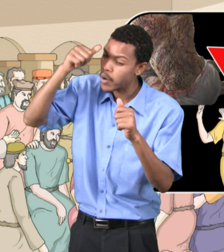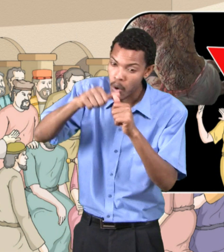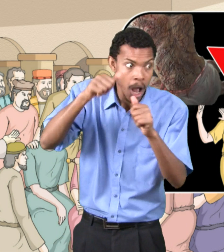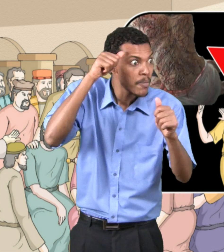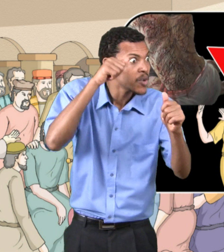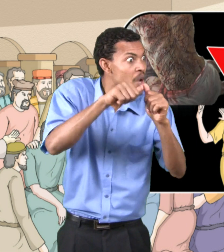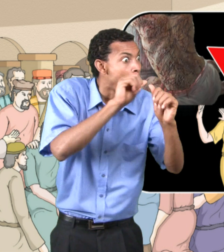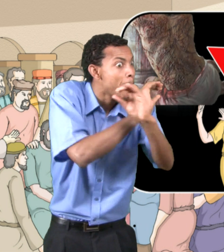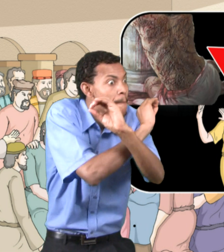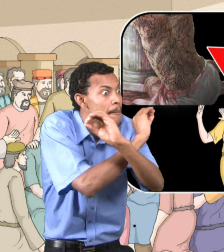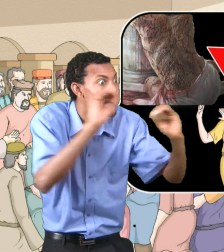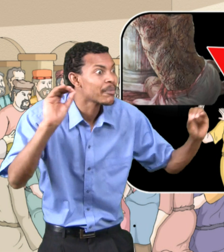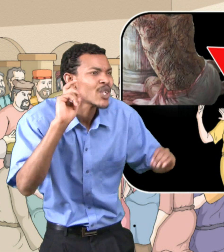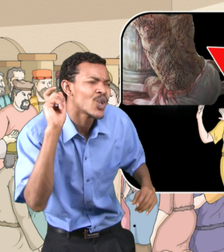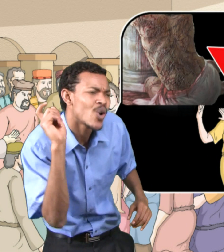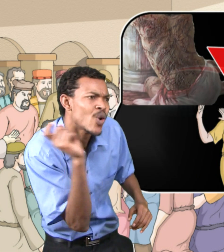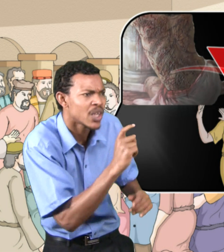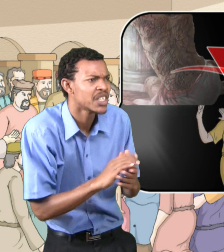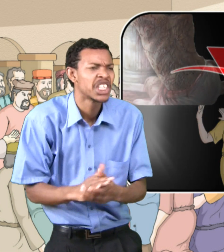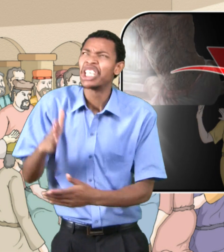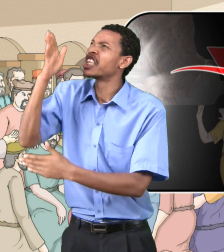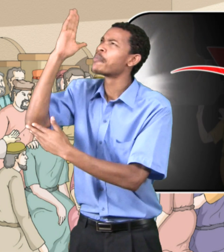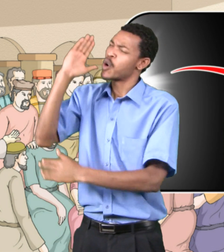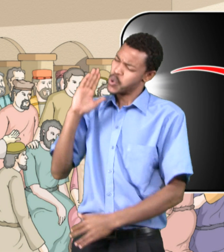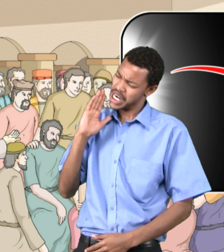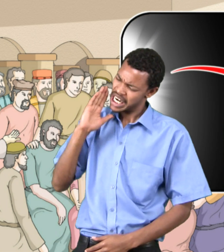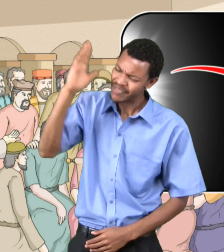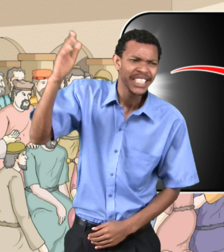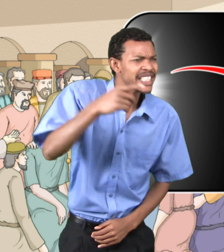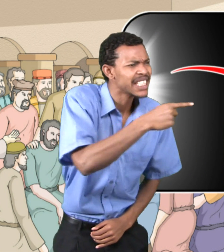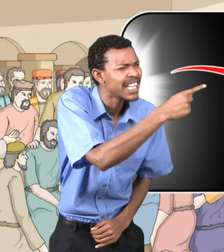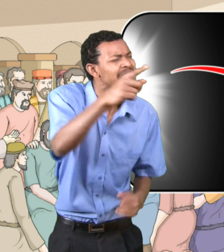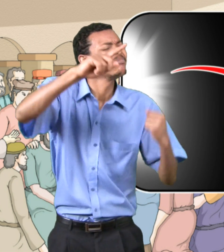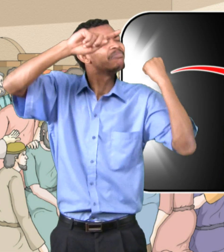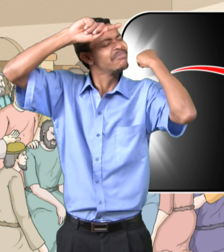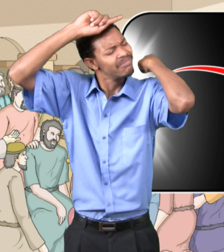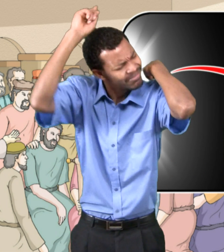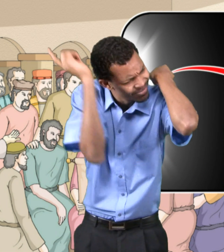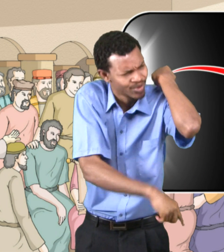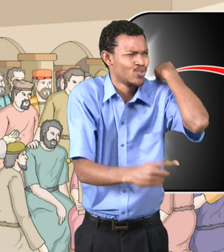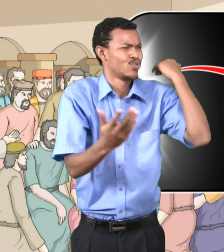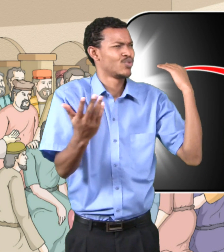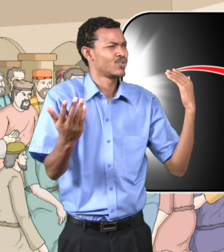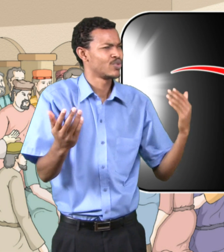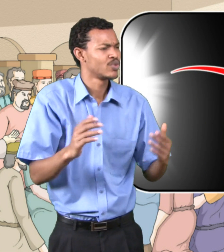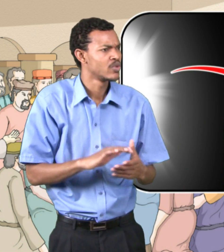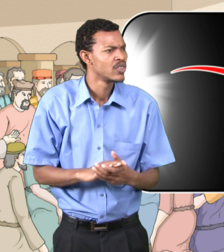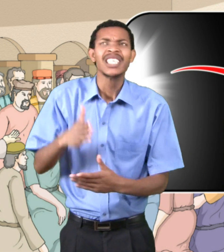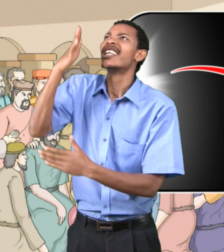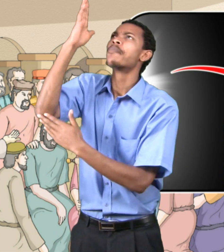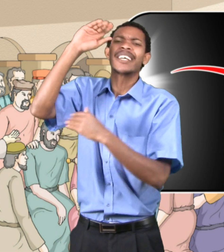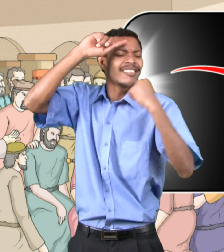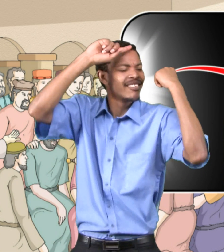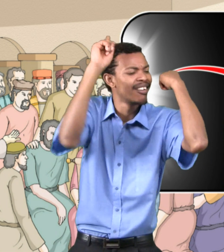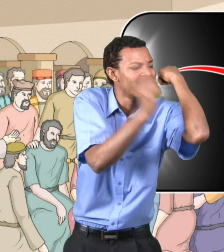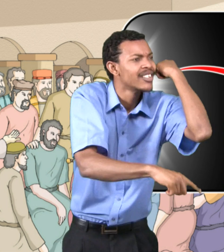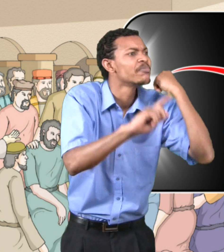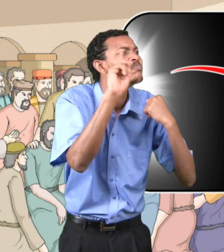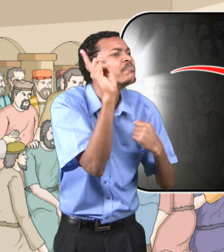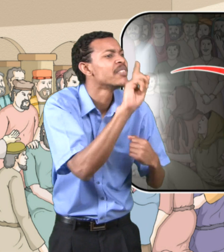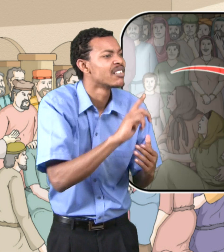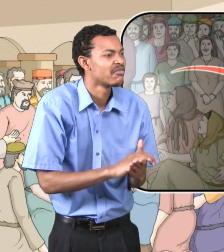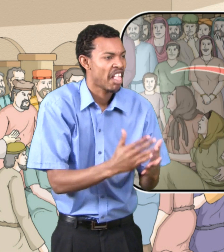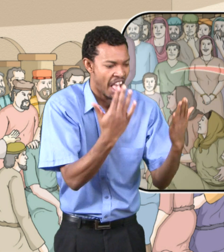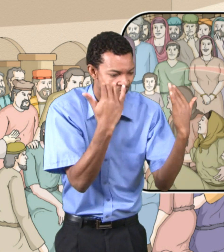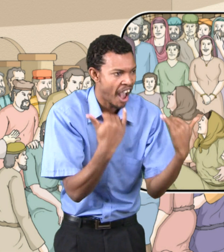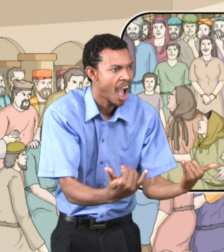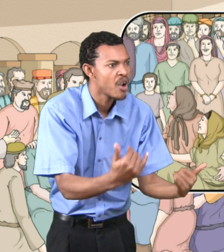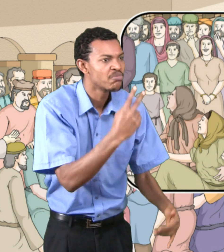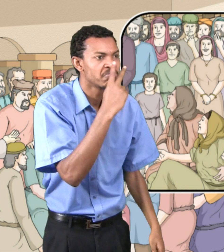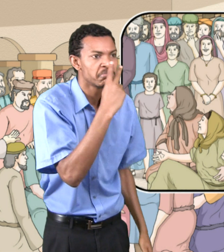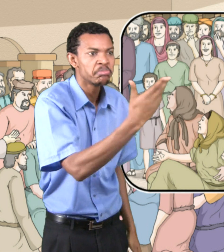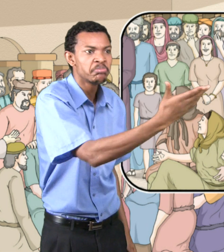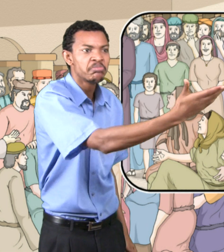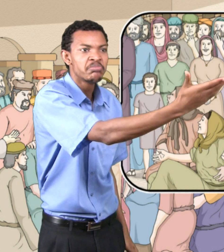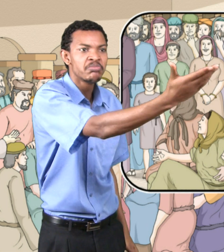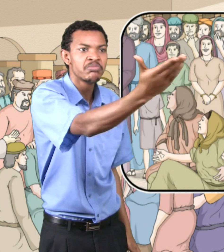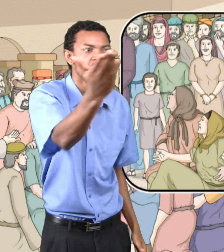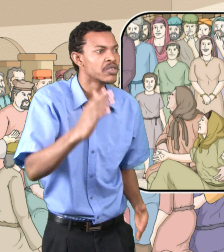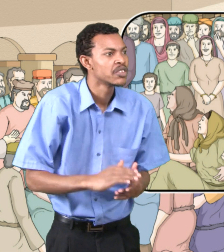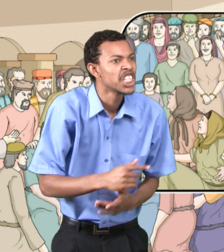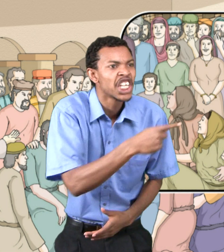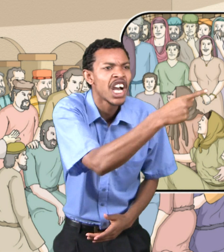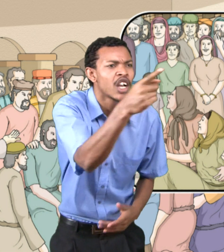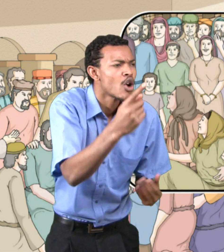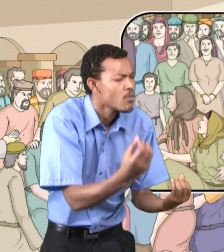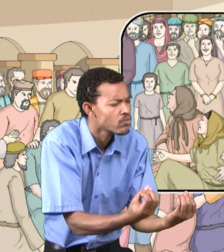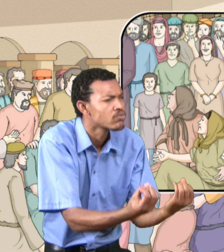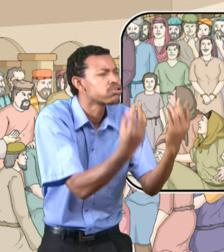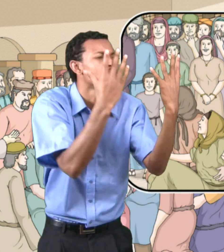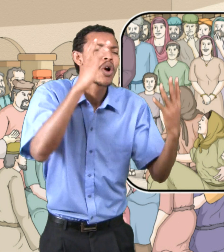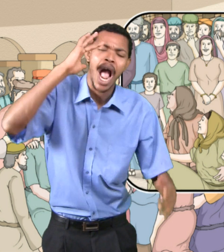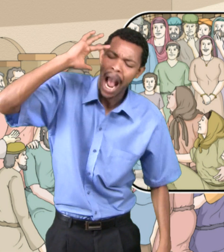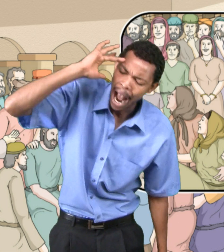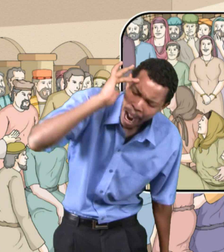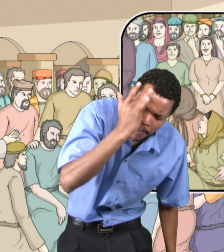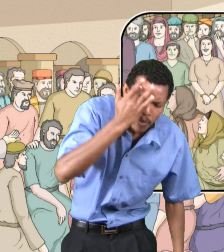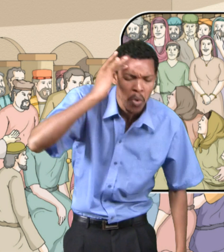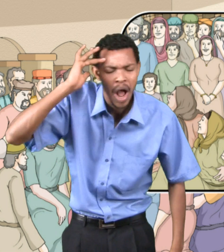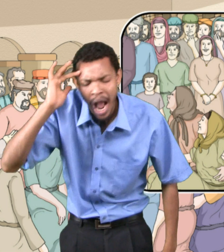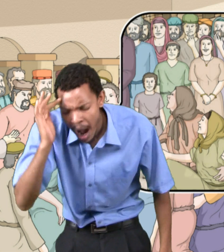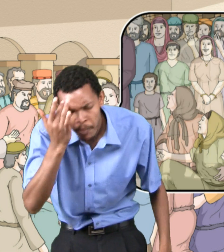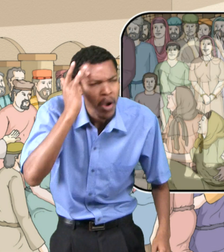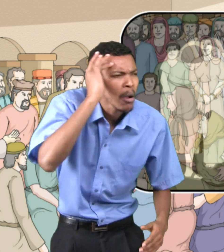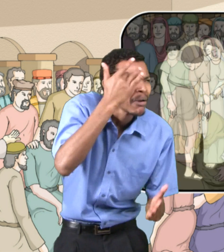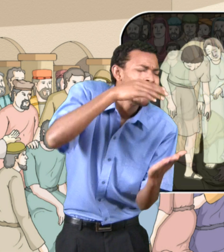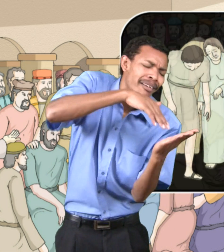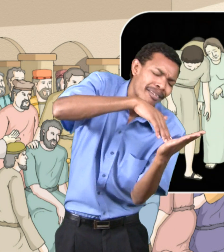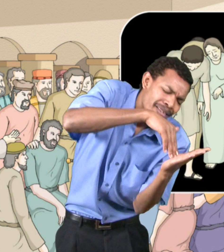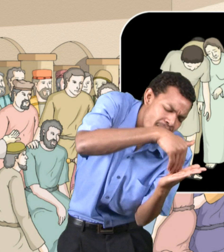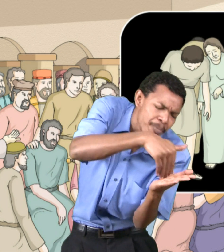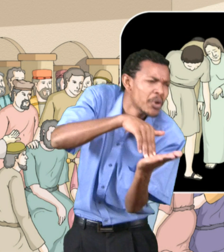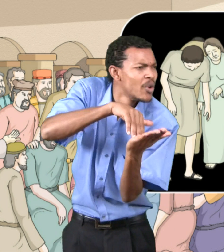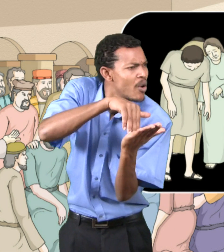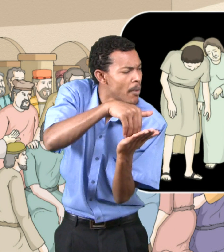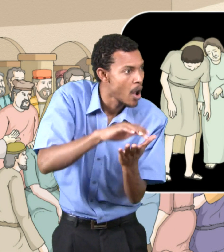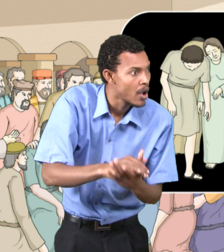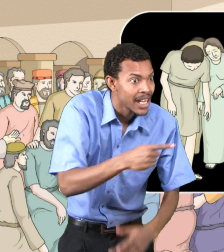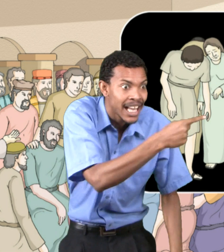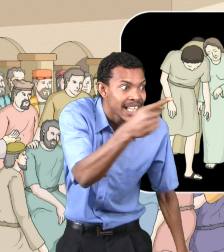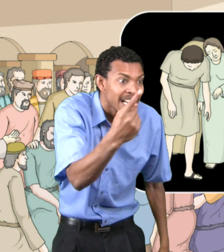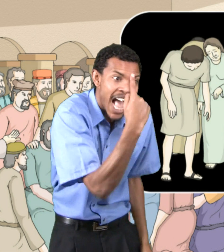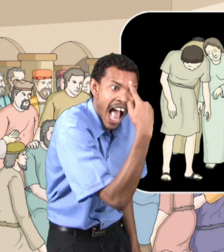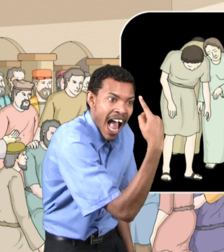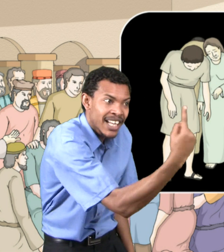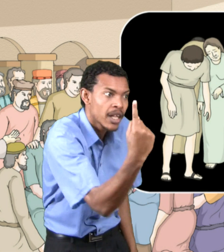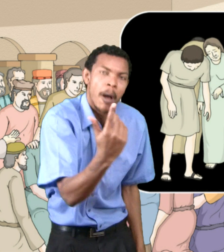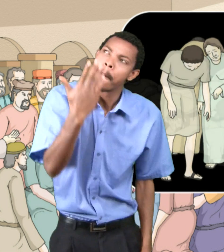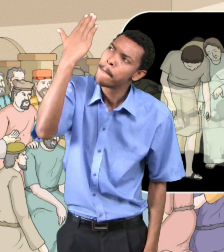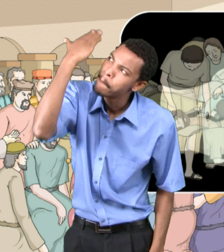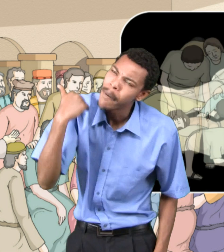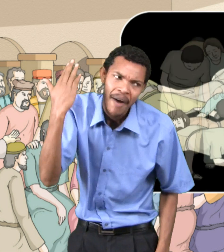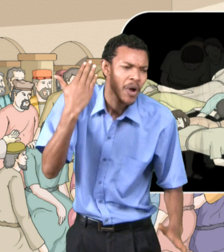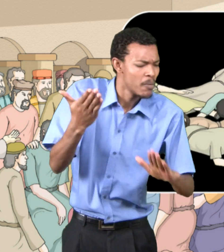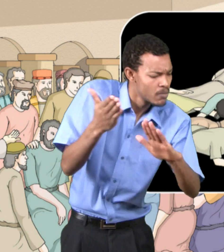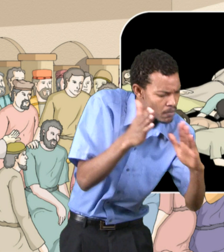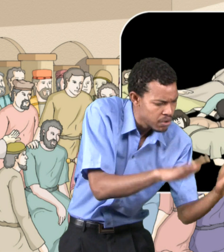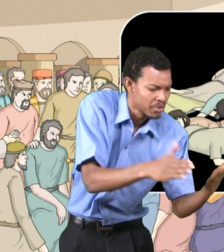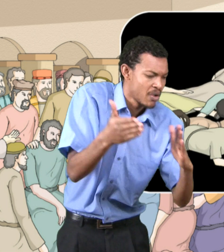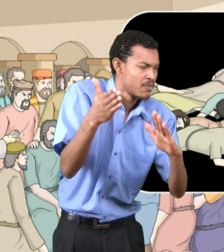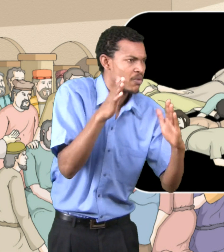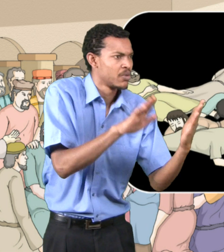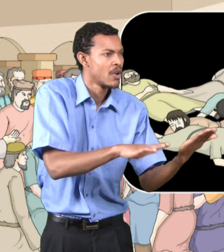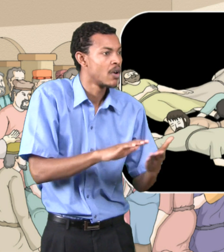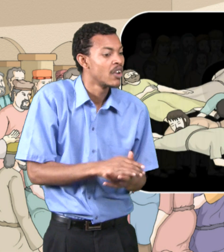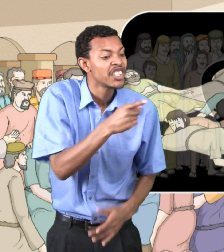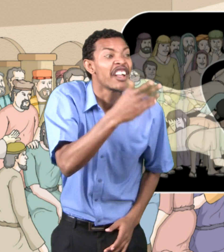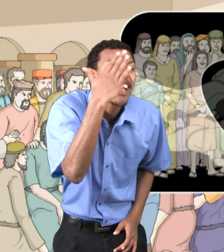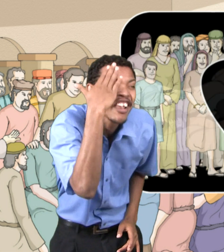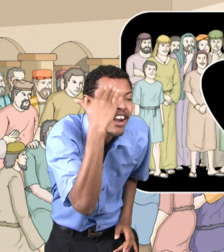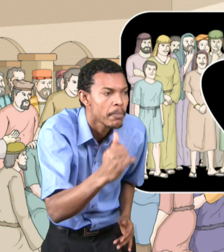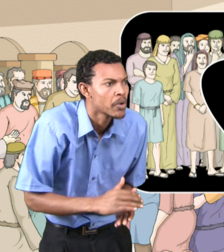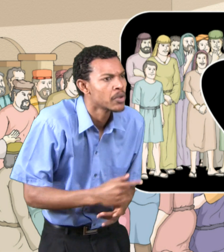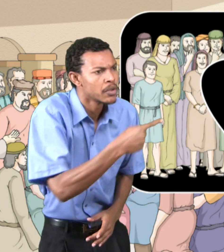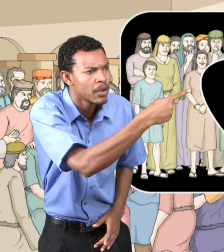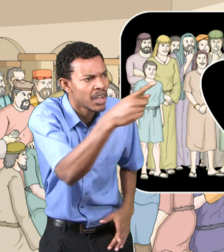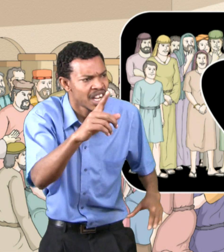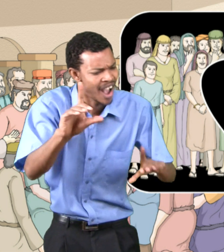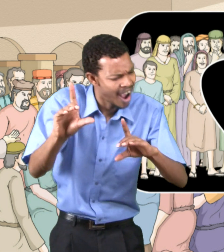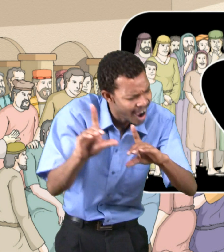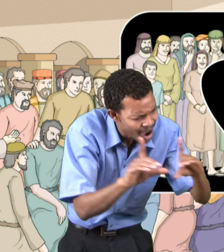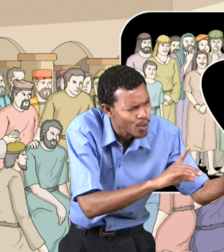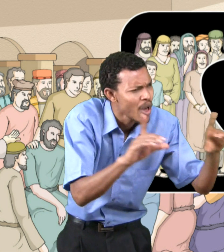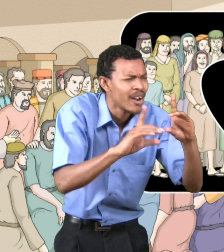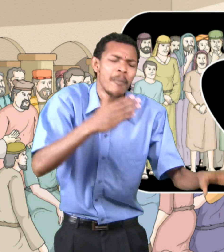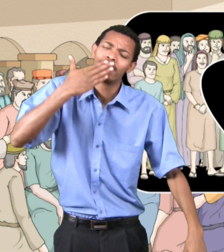That is why many among you are weak and sick, and a number of you have fallen asleep.